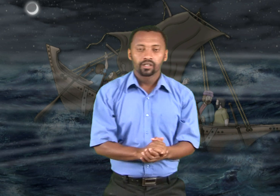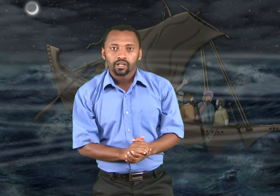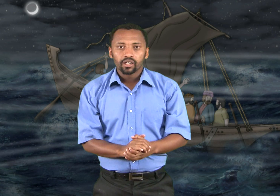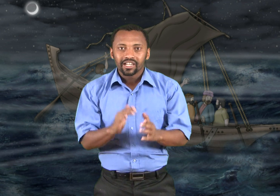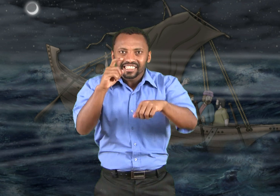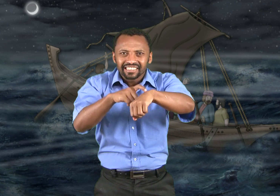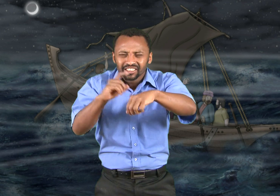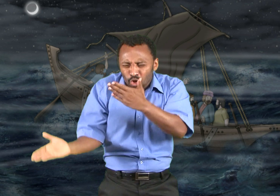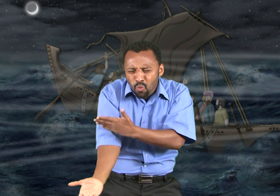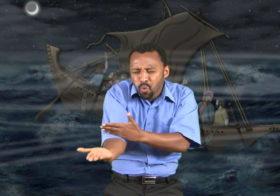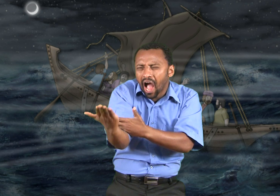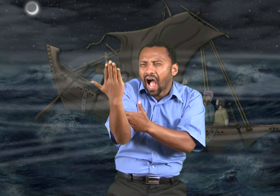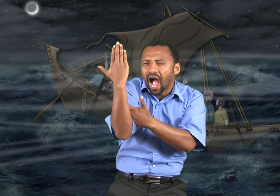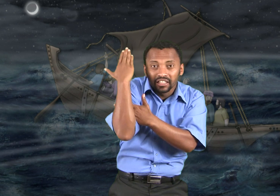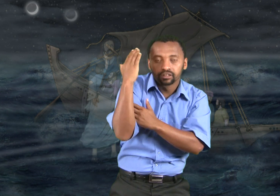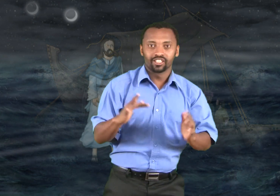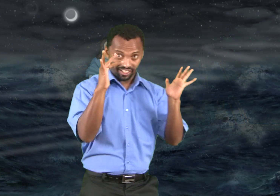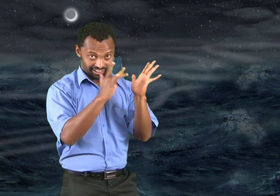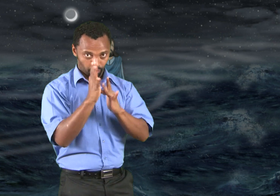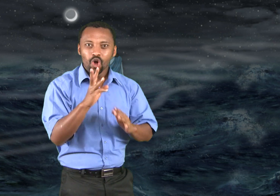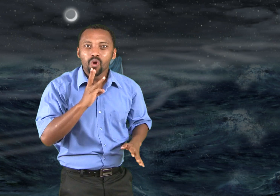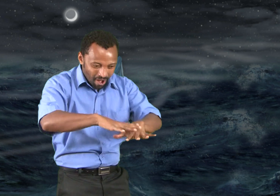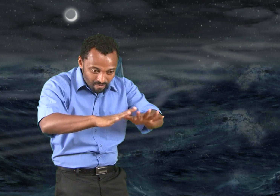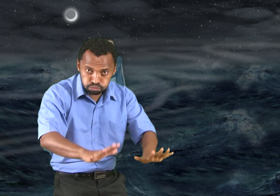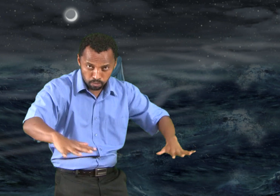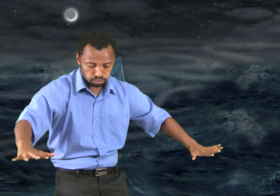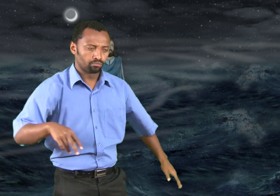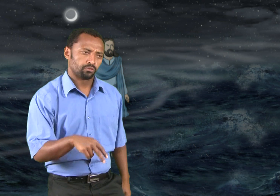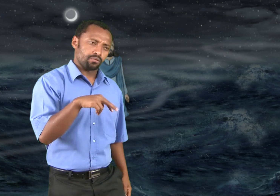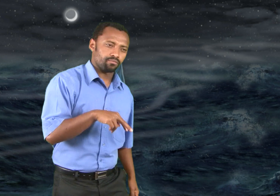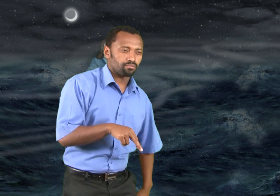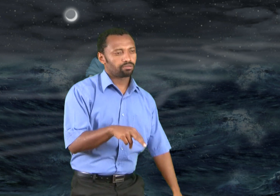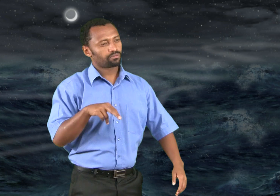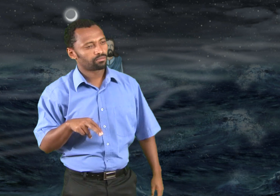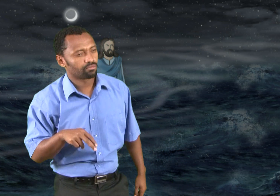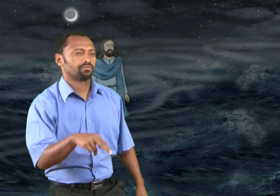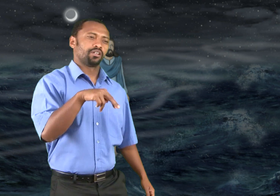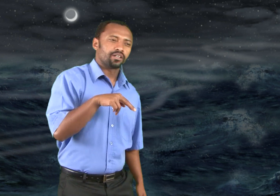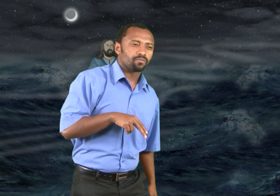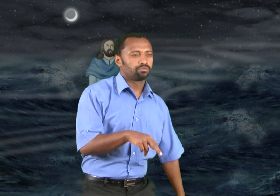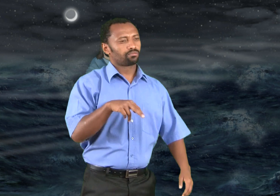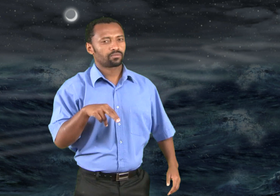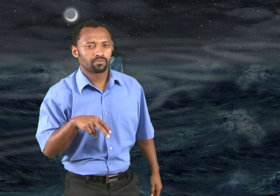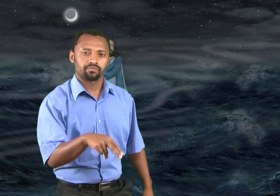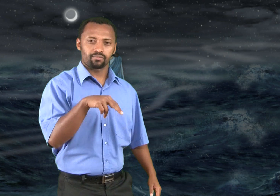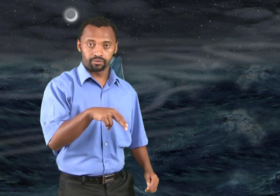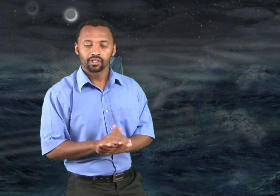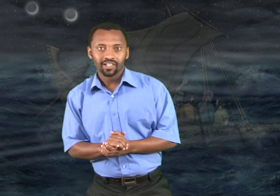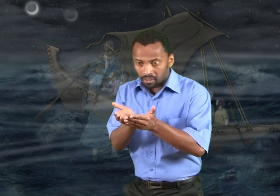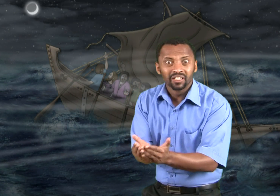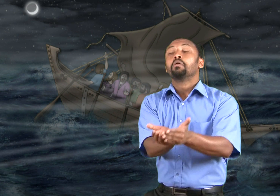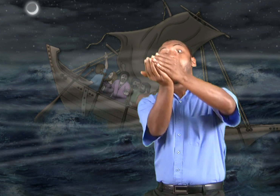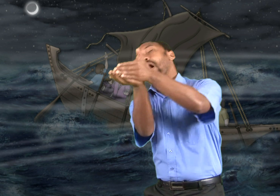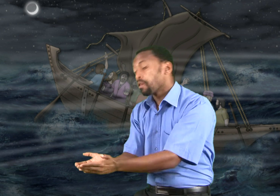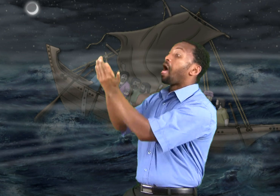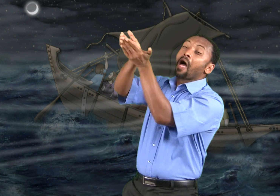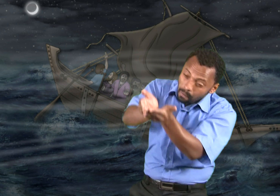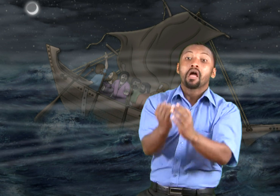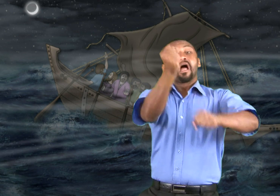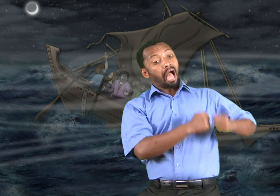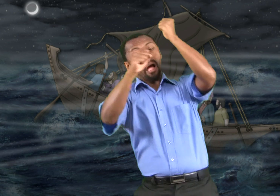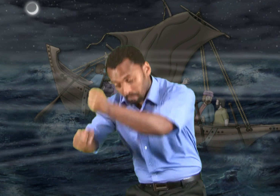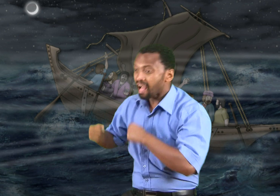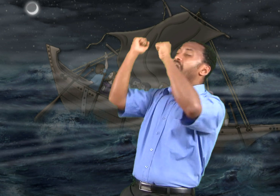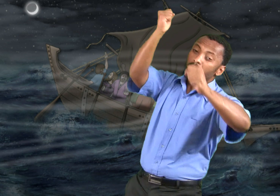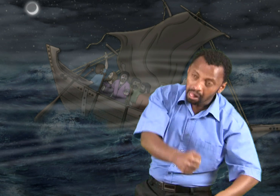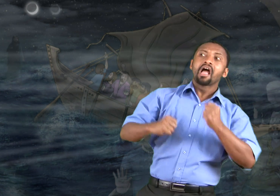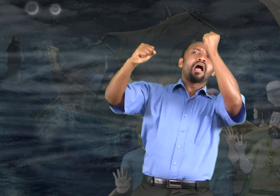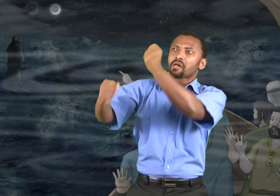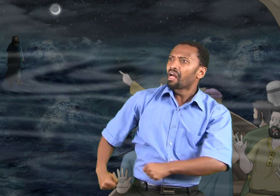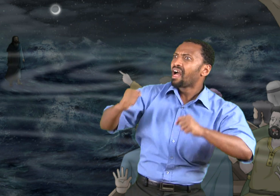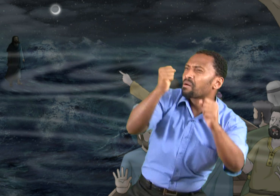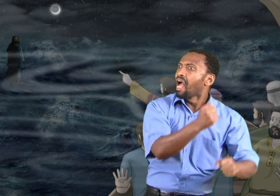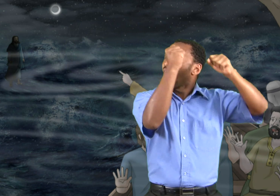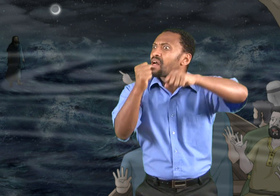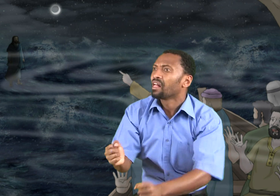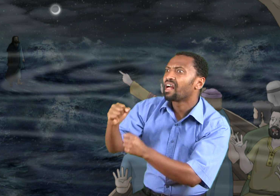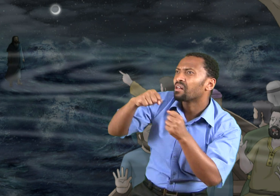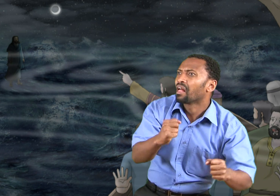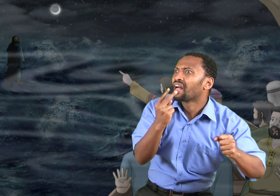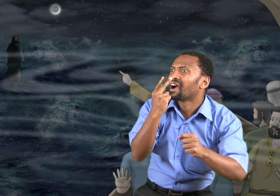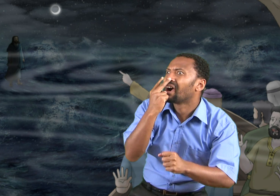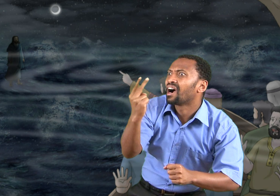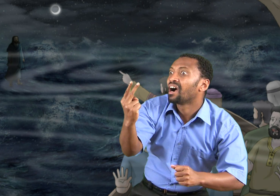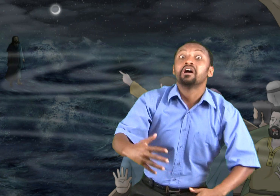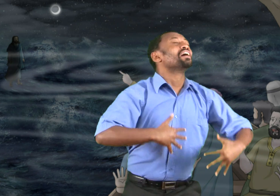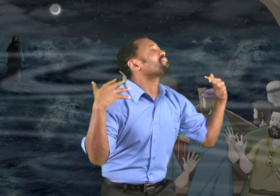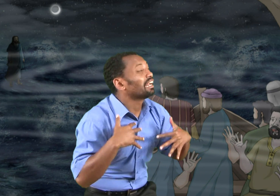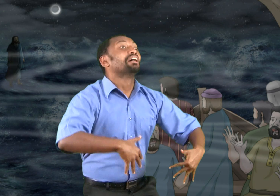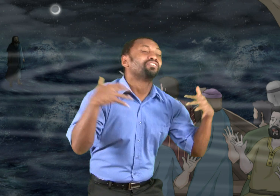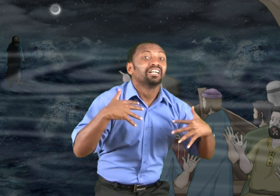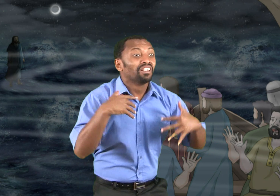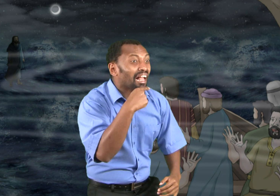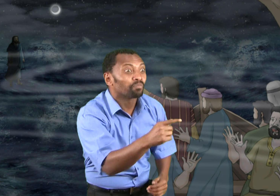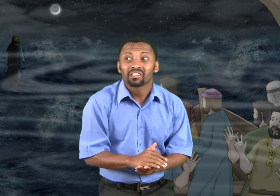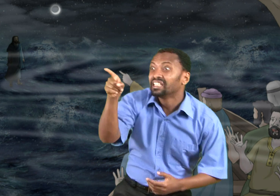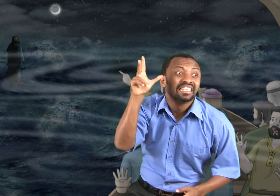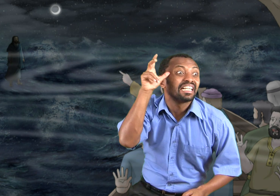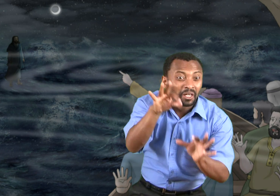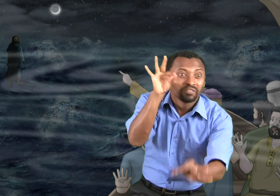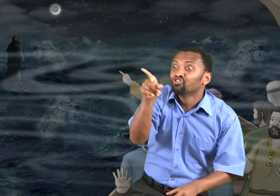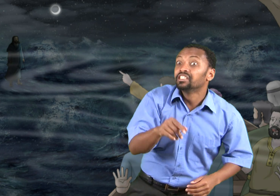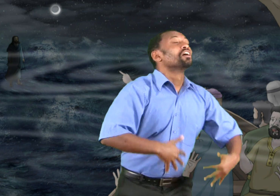When the disciples saw Him walking on the sea, they were terrified. “It’s a ghost!”